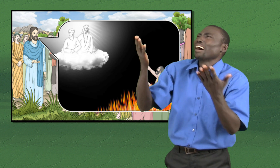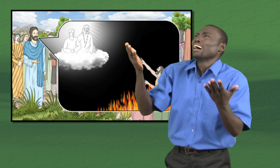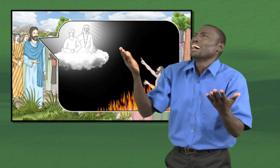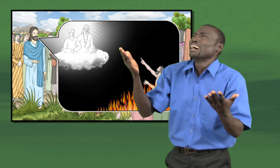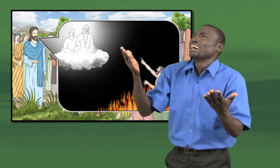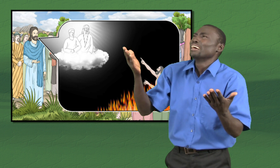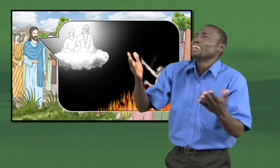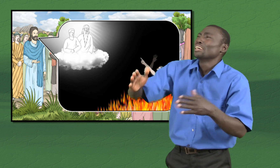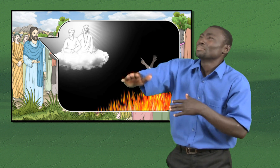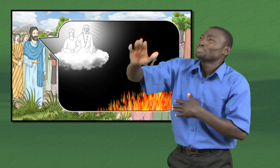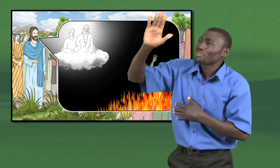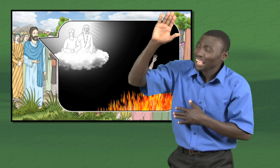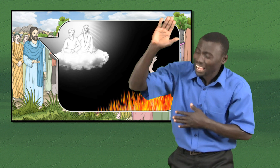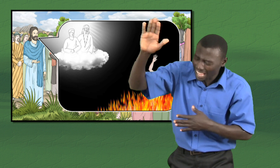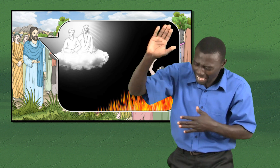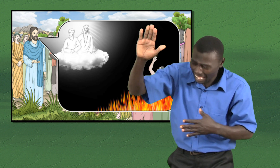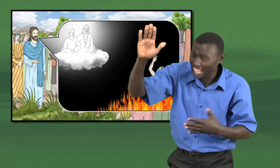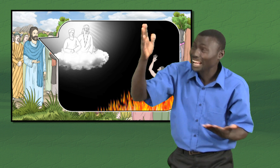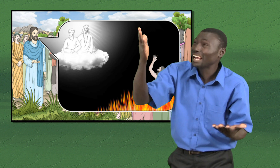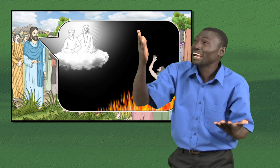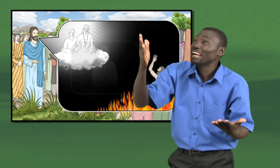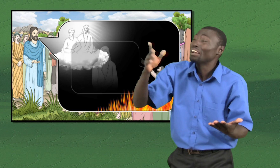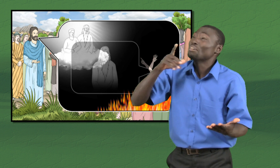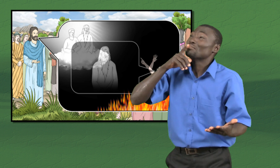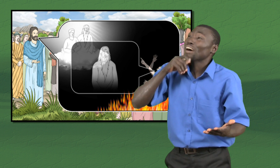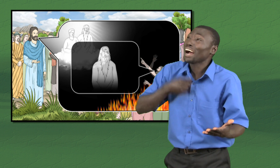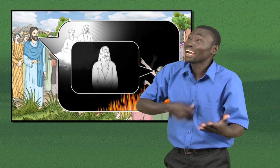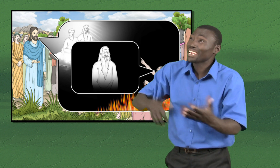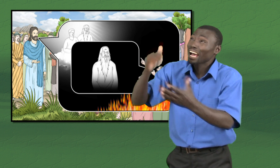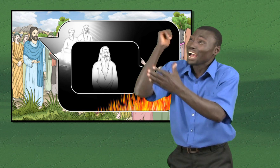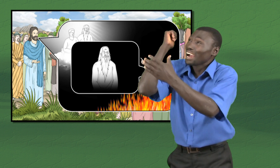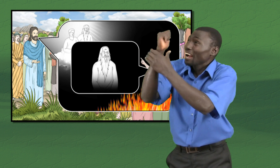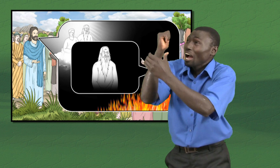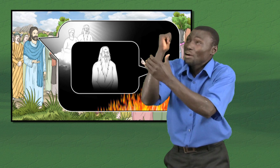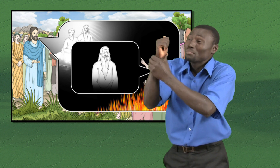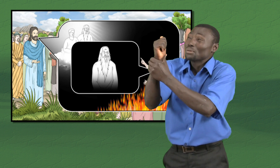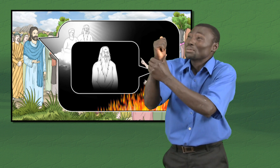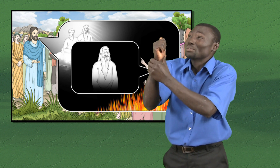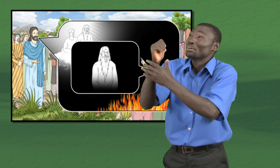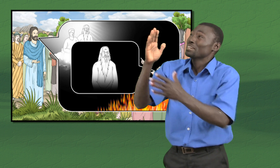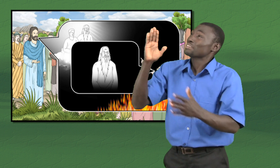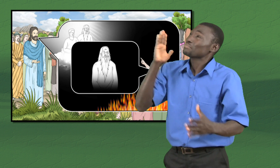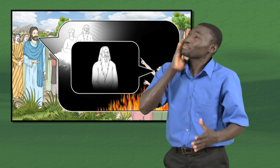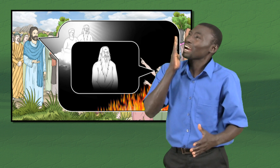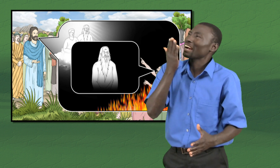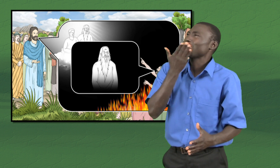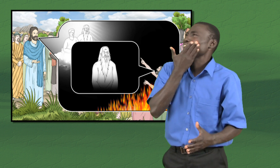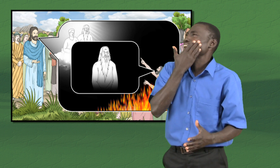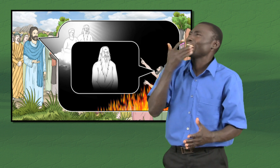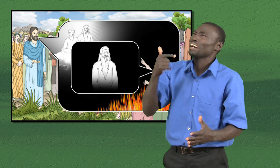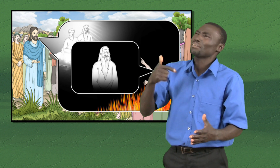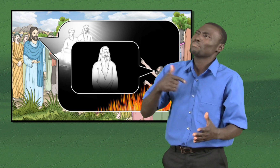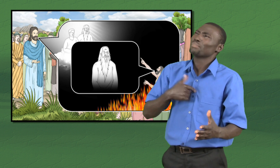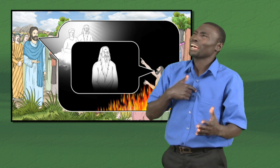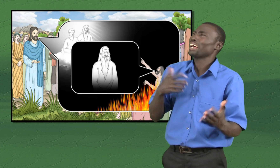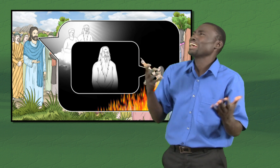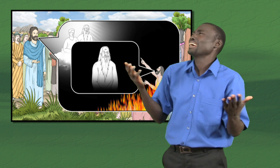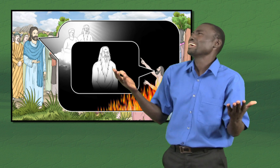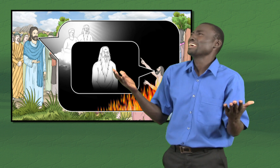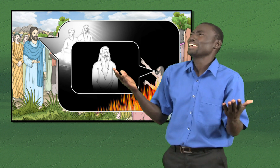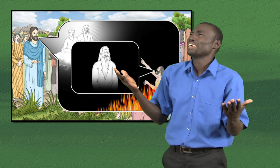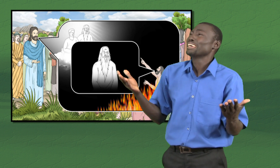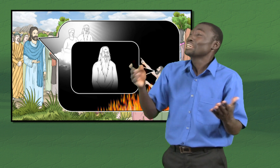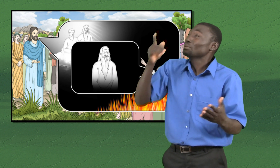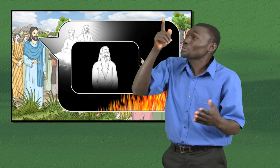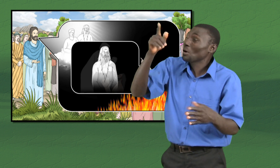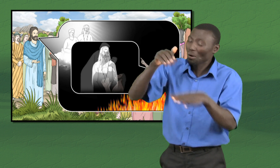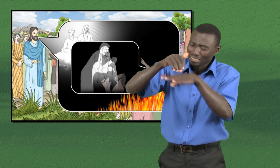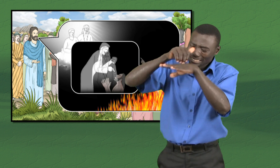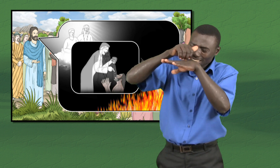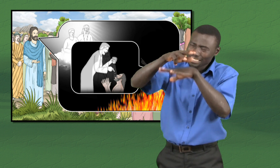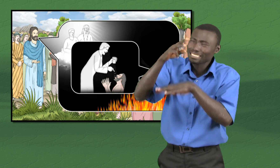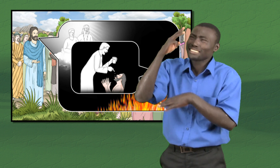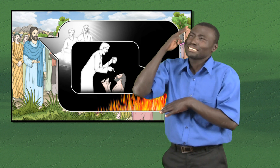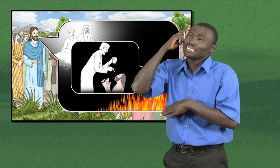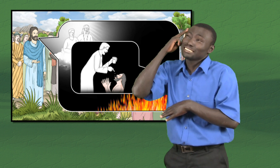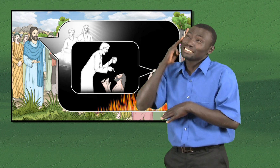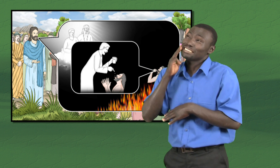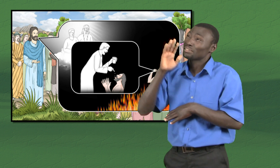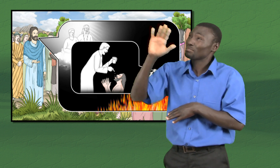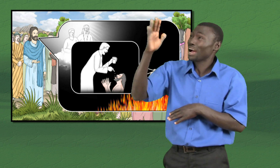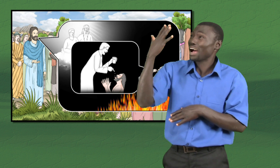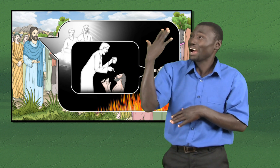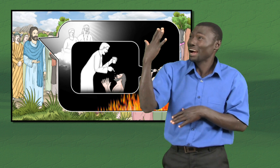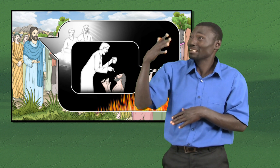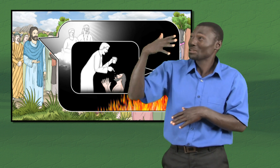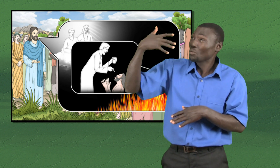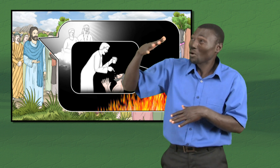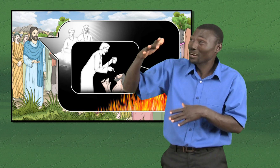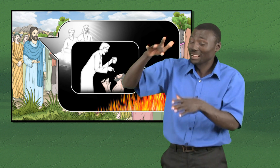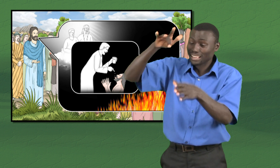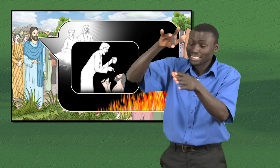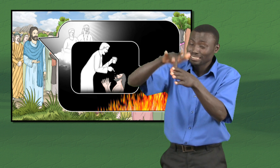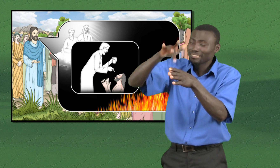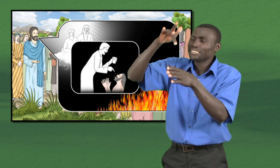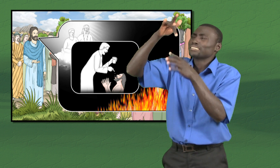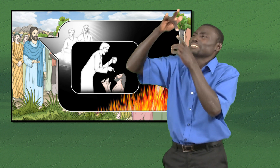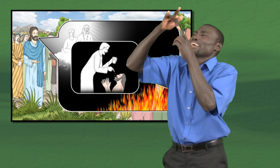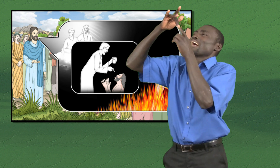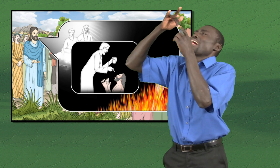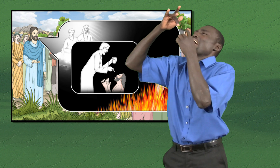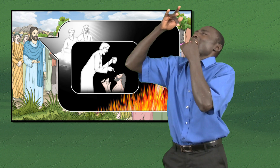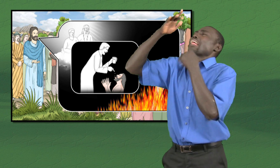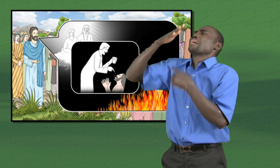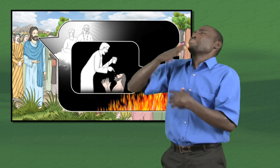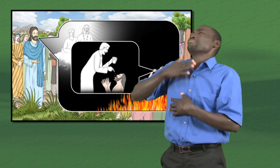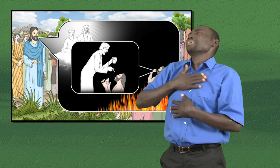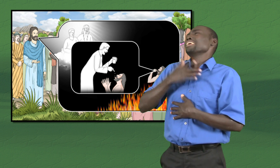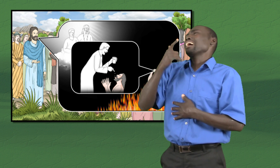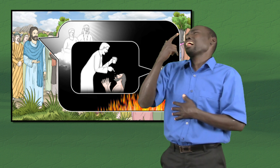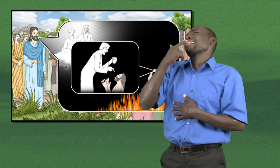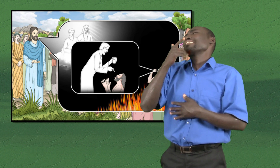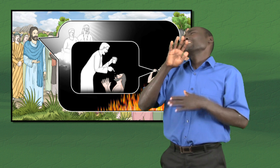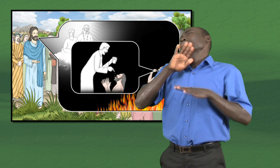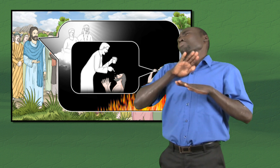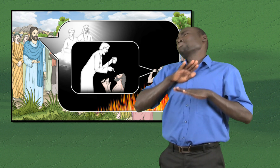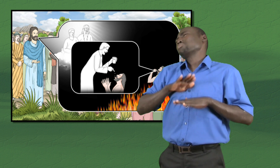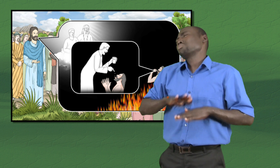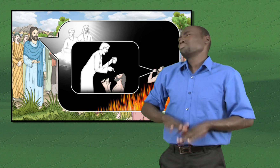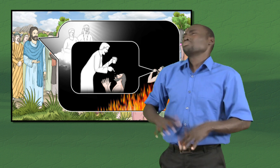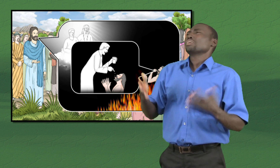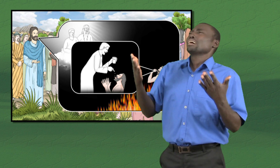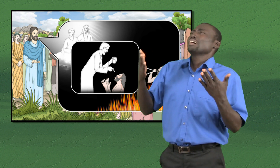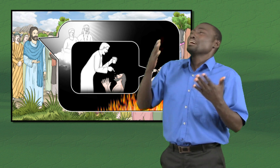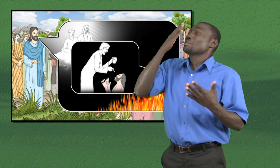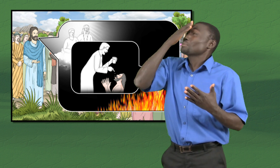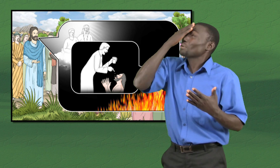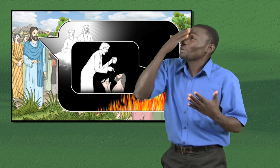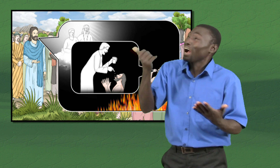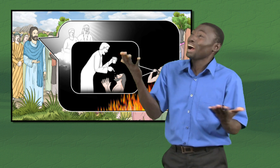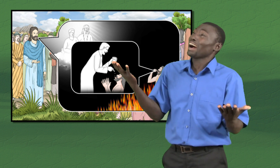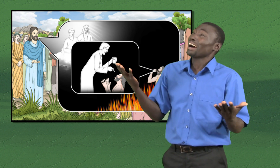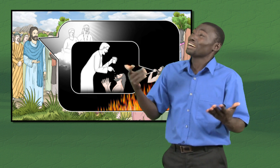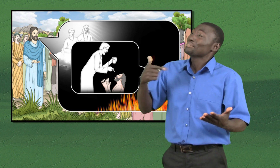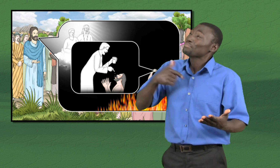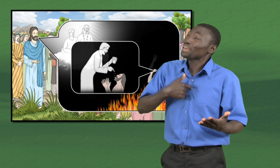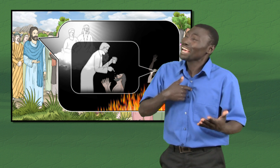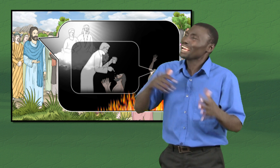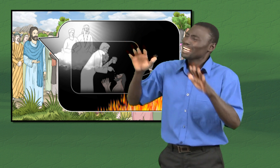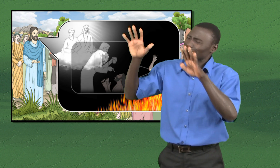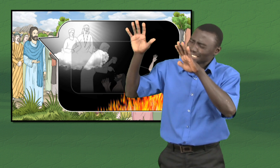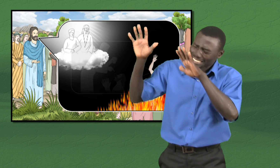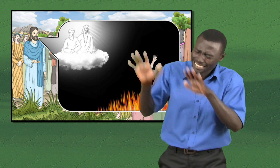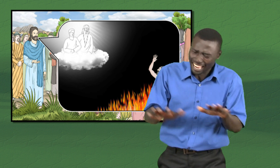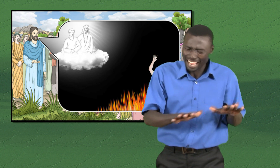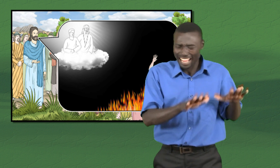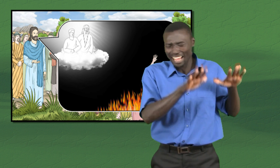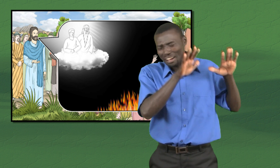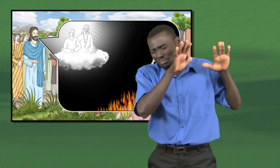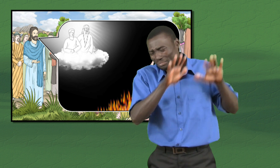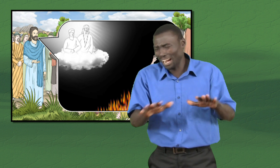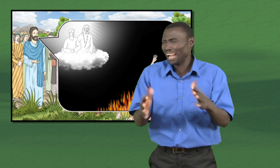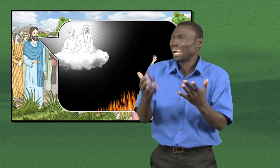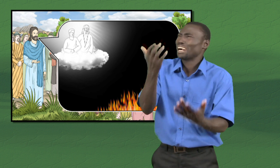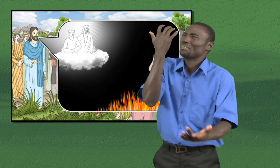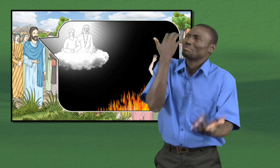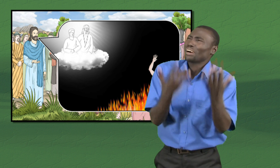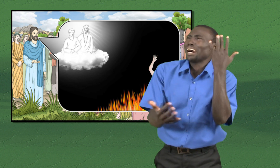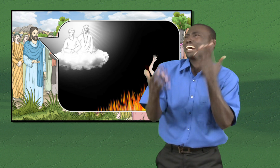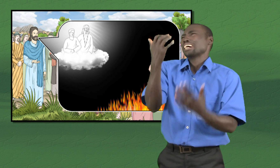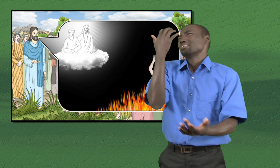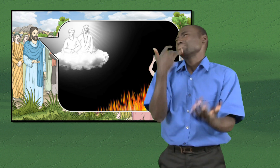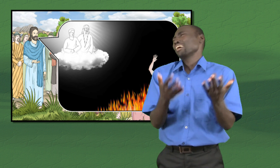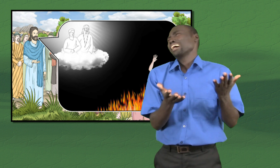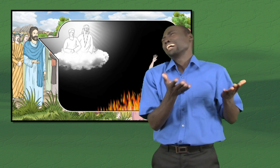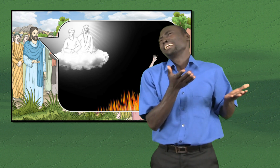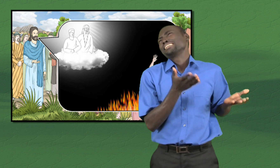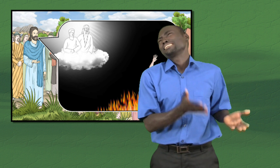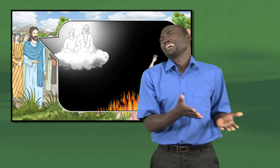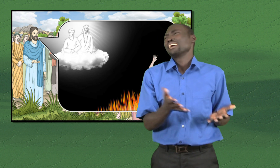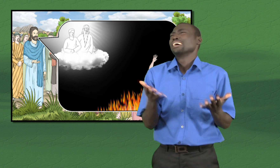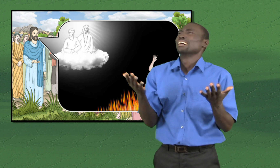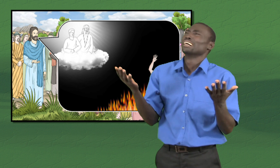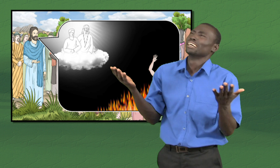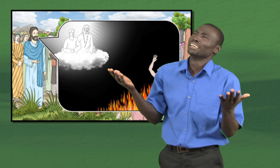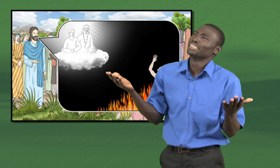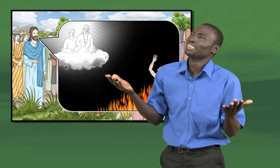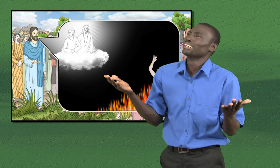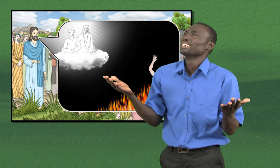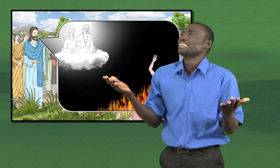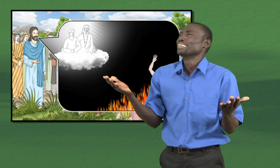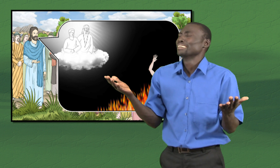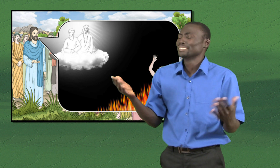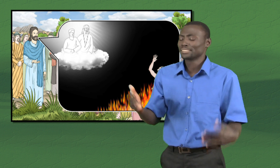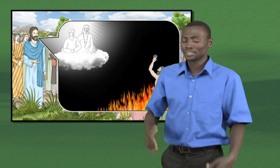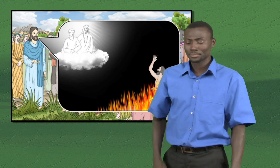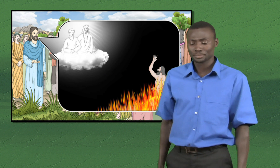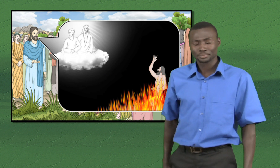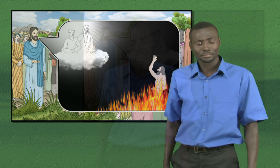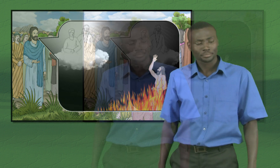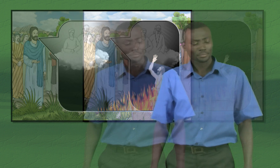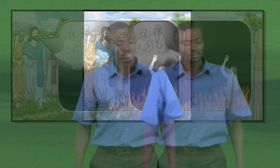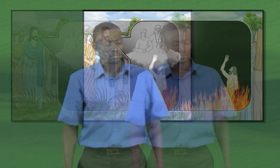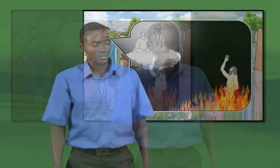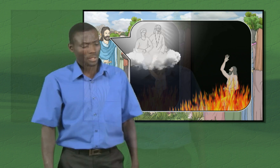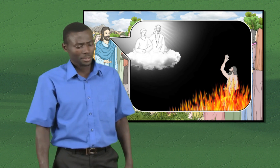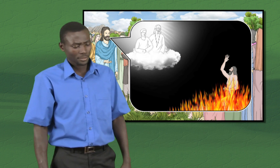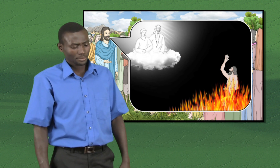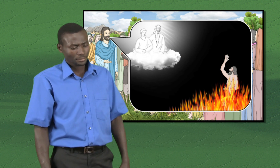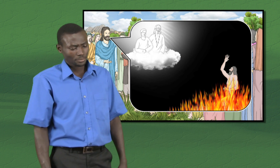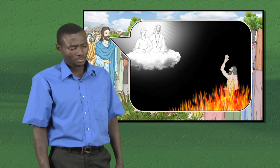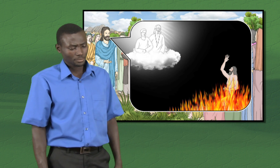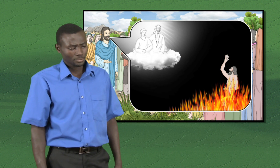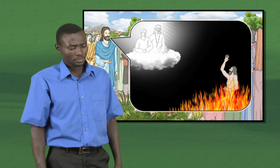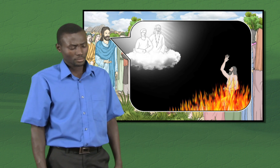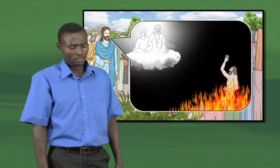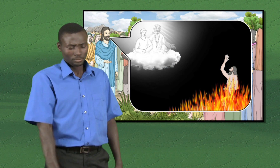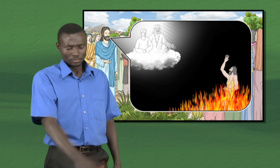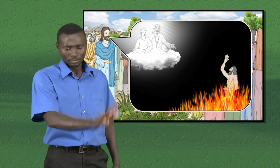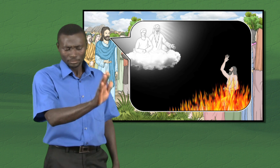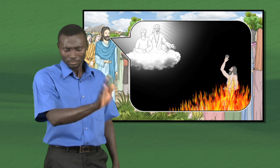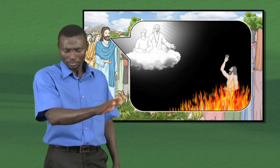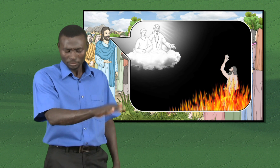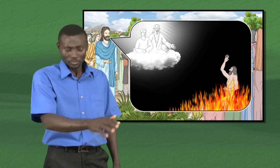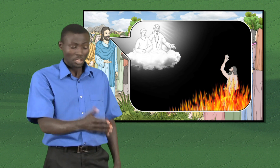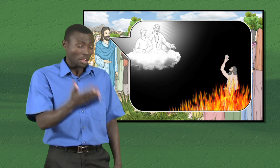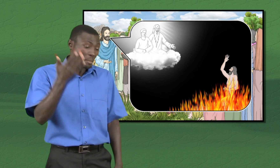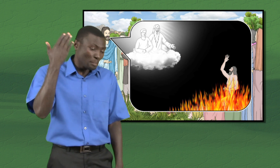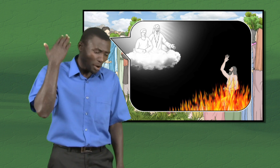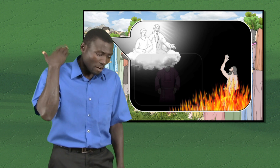So he cried out, ‘Father Abraham, have mercy on me and send Lazarus to dip the tip of his finger in water and cool my tongue.